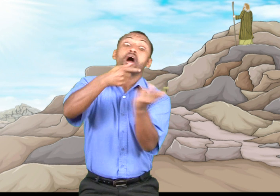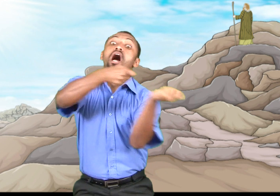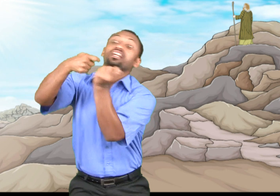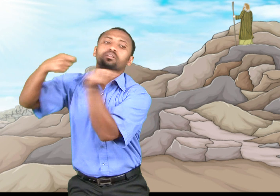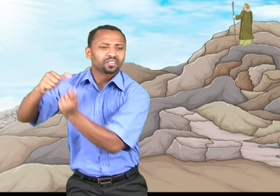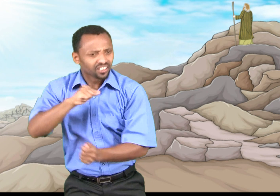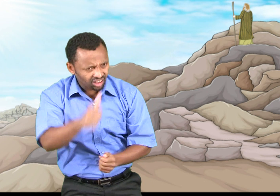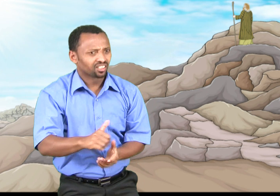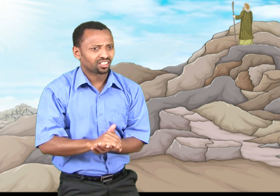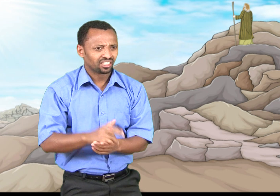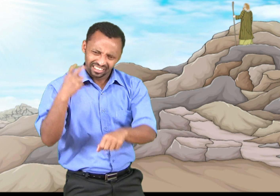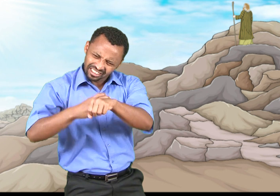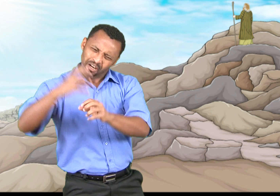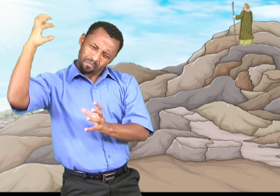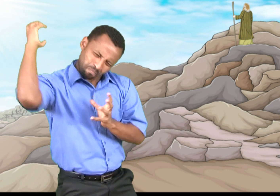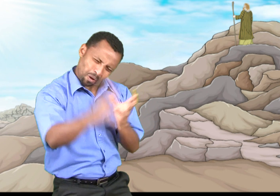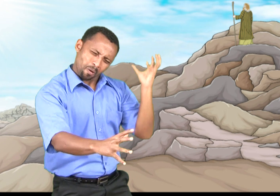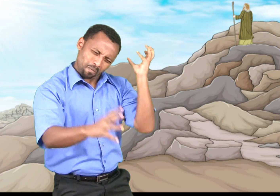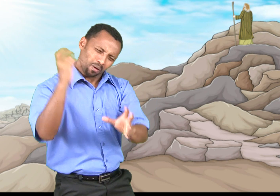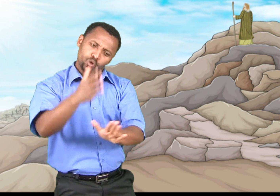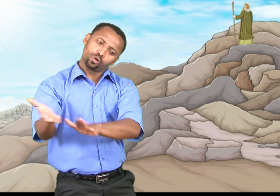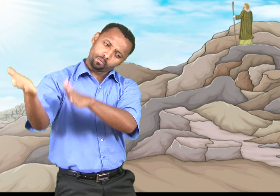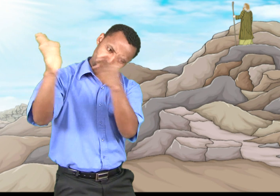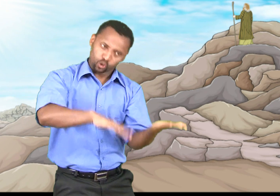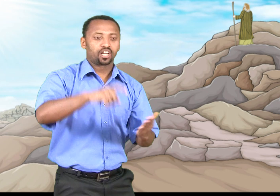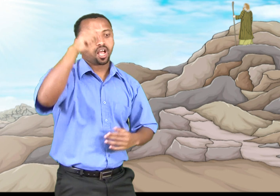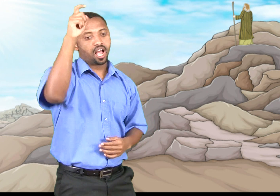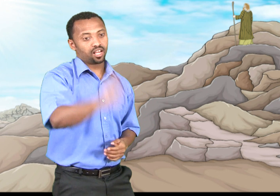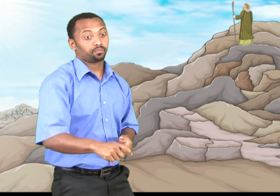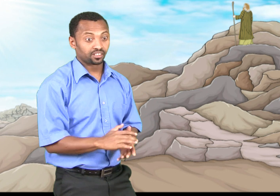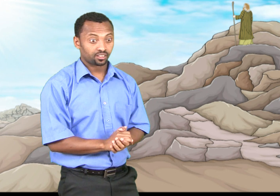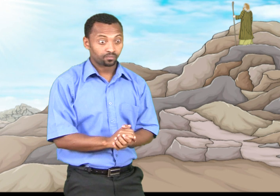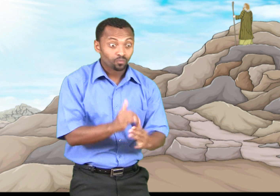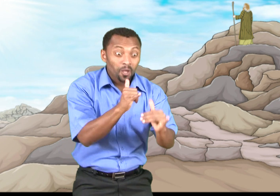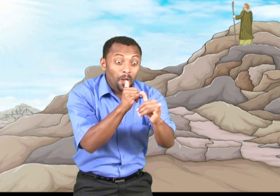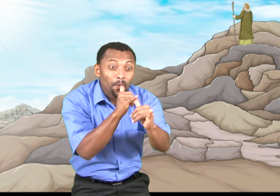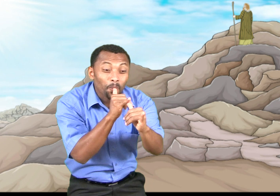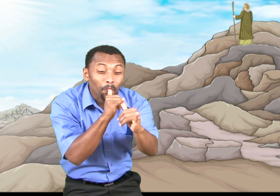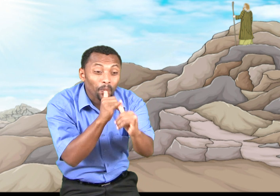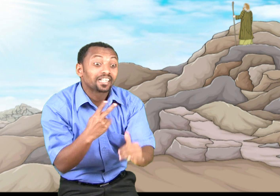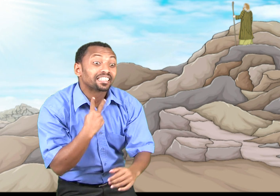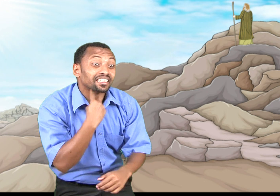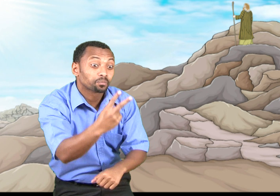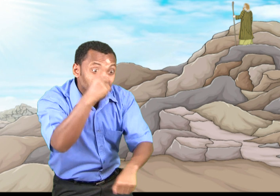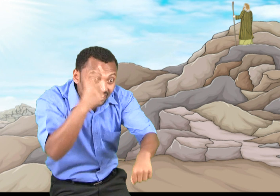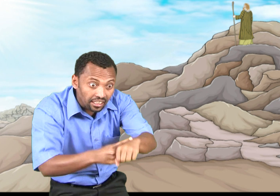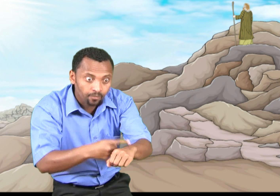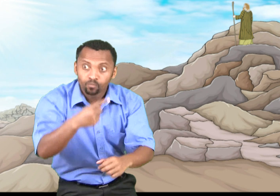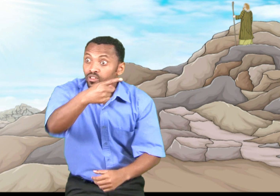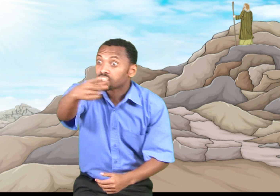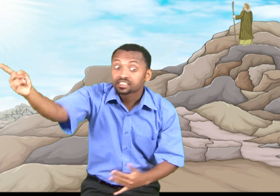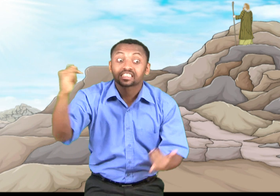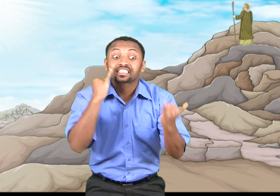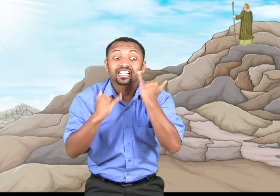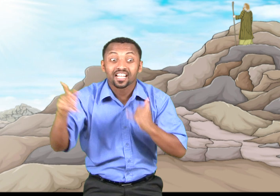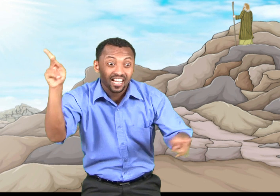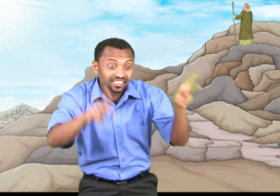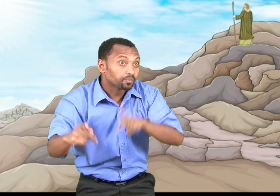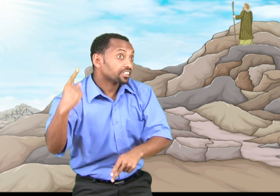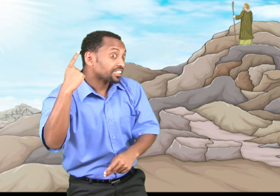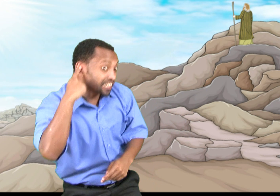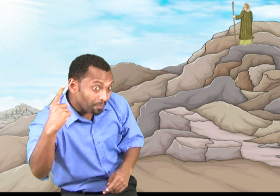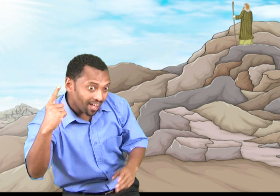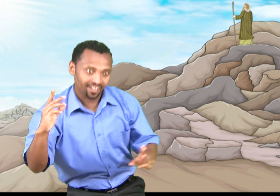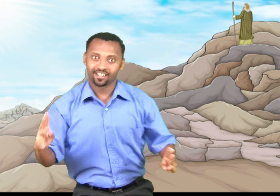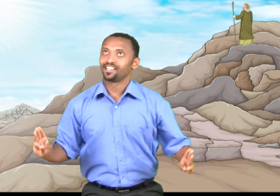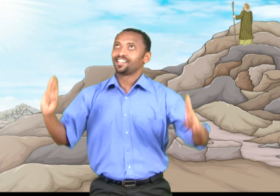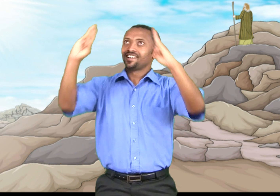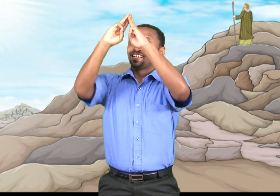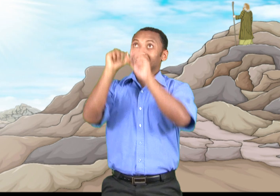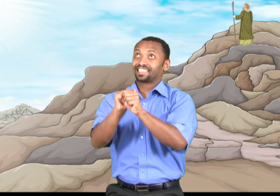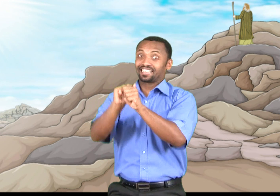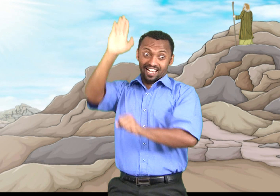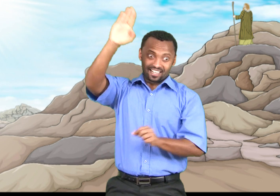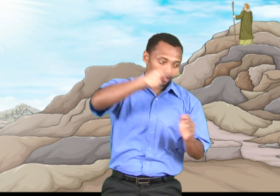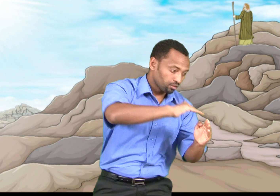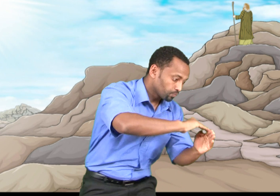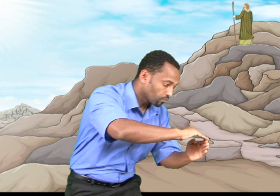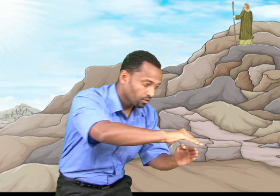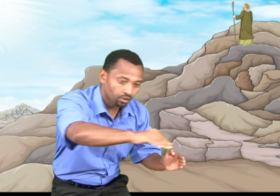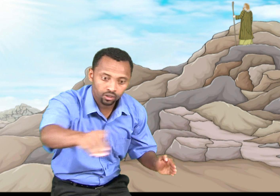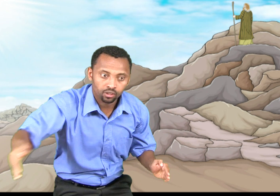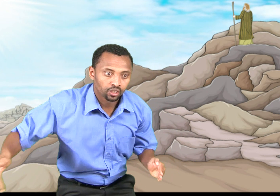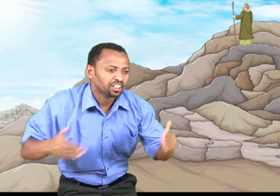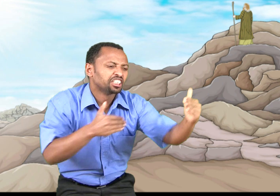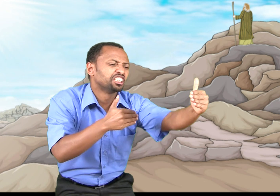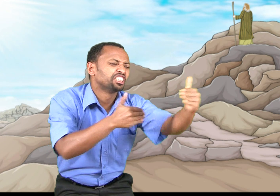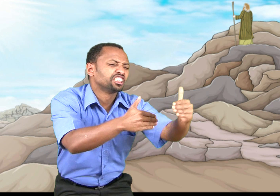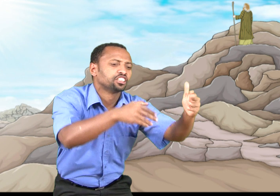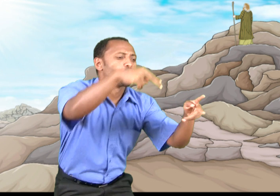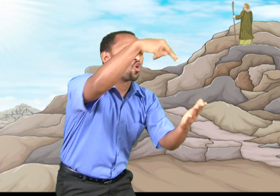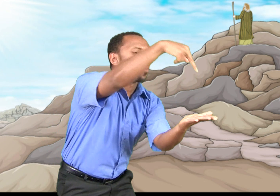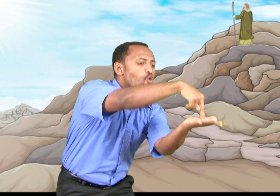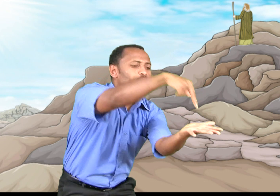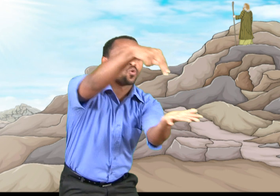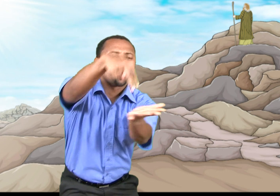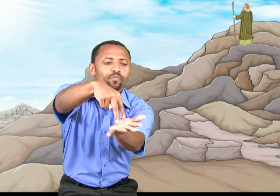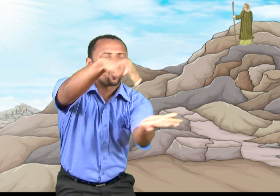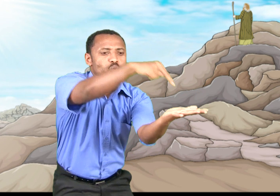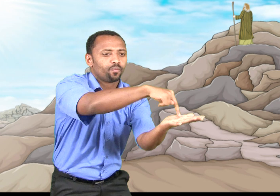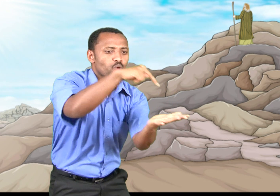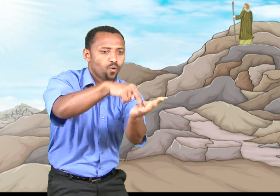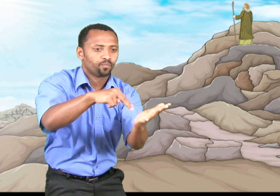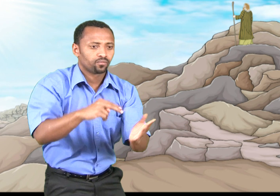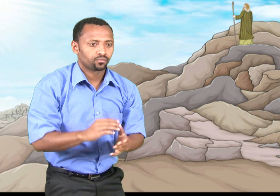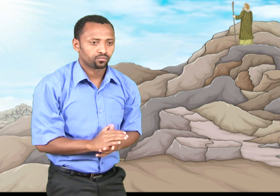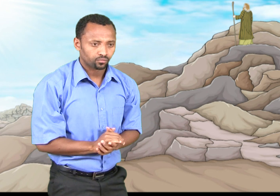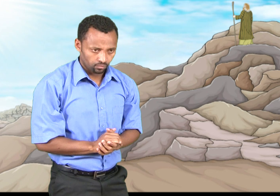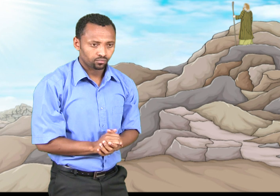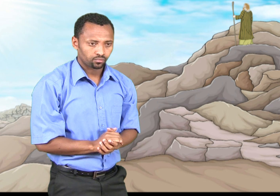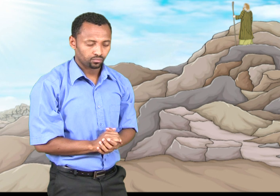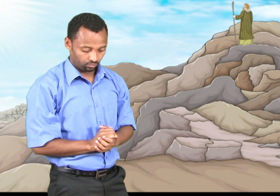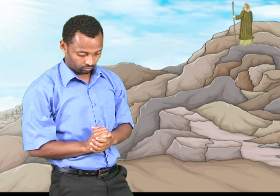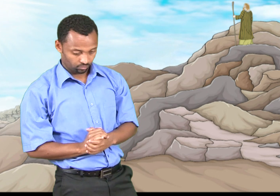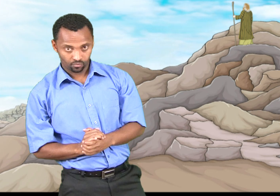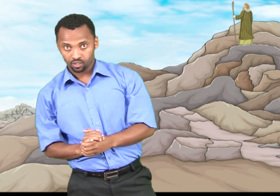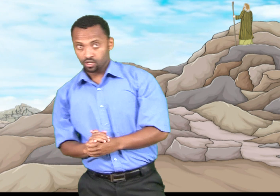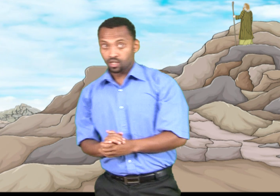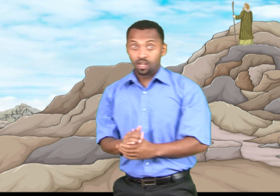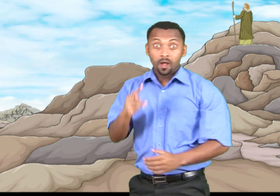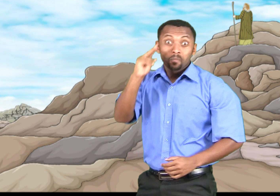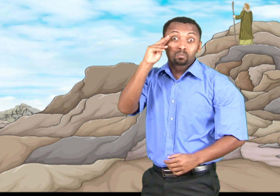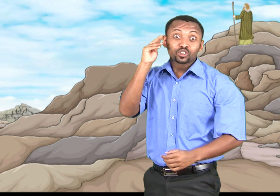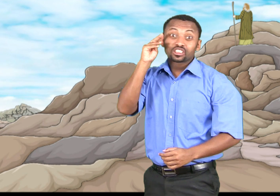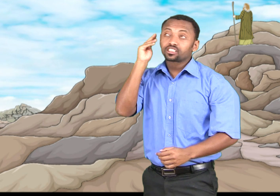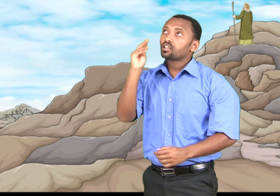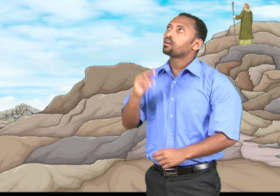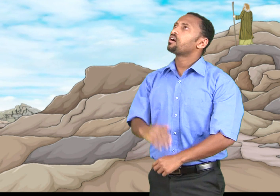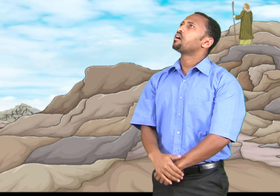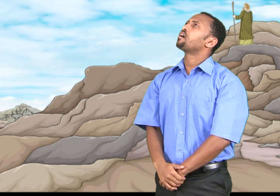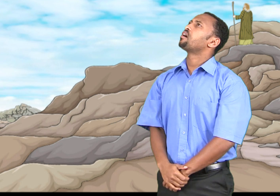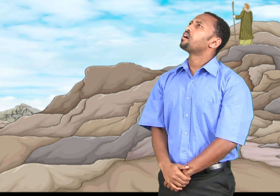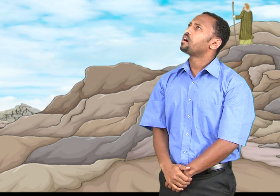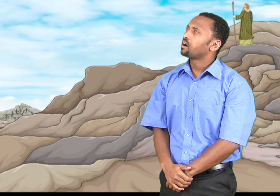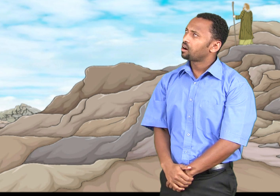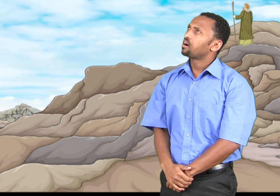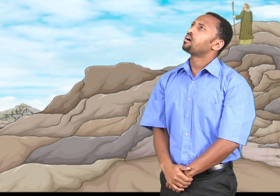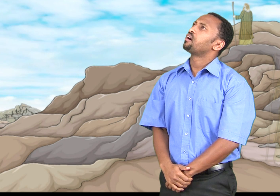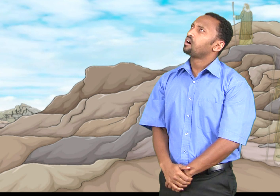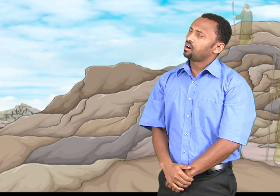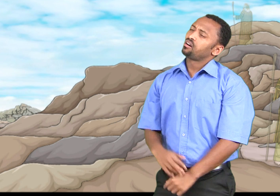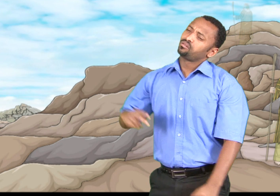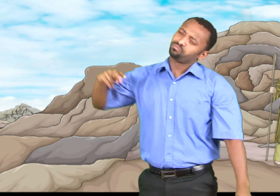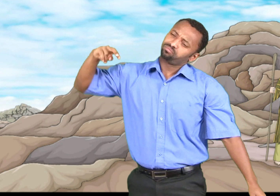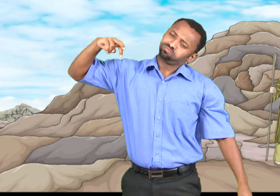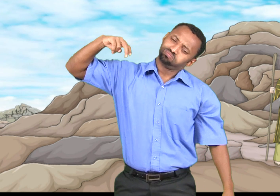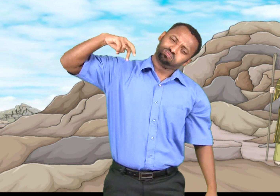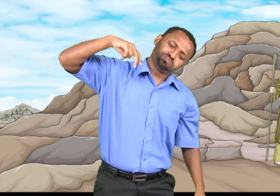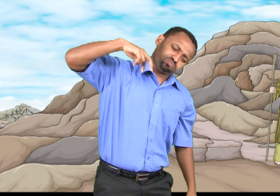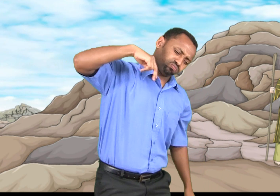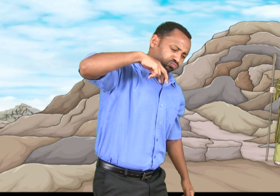No hand shall touch him, but he shall surely be stoned or shot with arrows—whether man or beast, he must not live.’ Only when the ram’s horn sounds a long blast may they approach the mountain.”